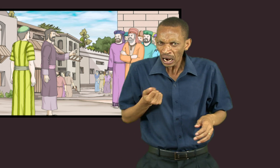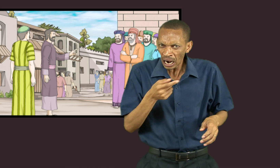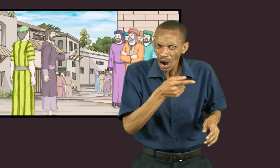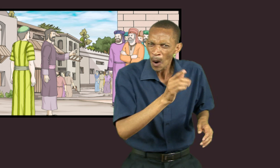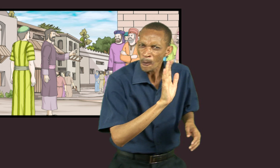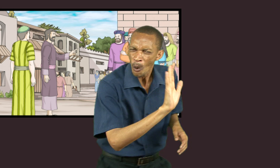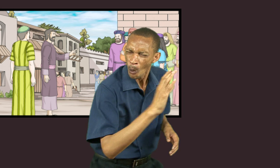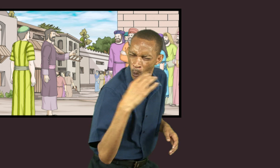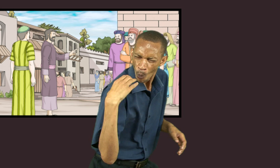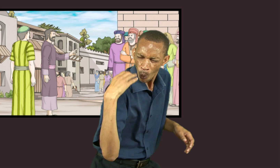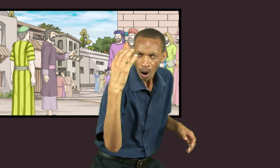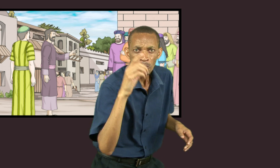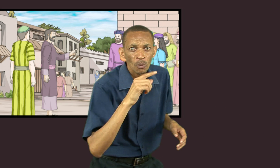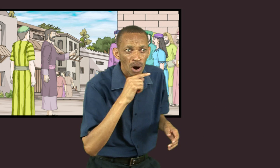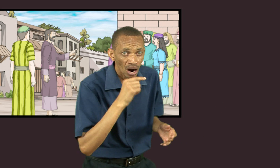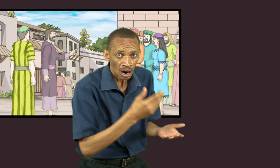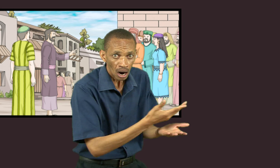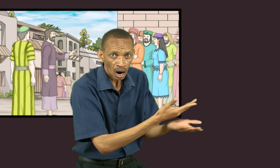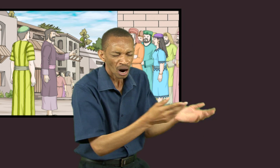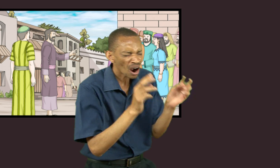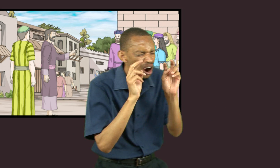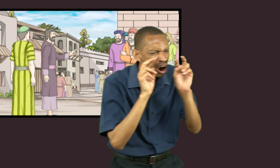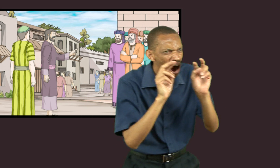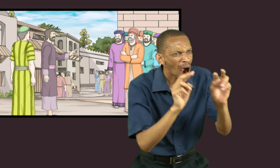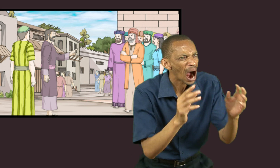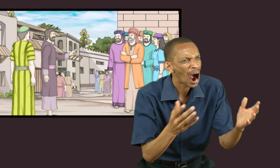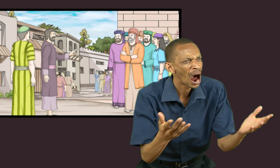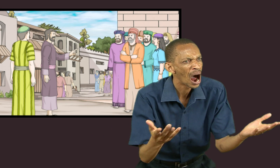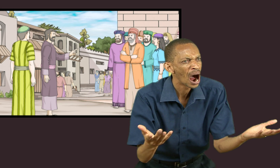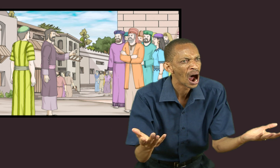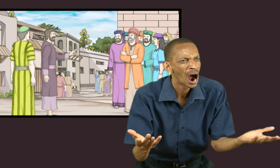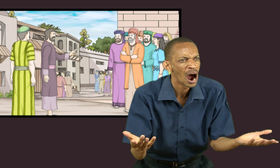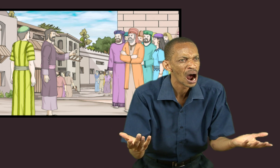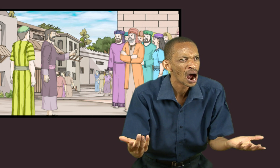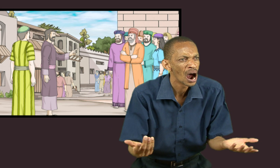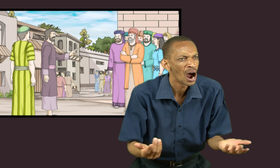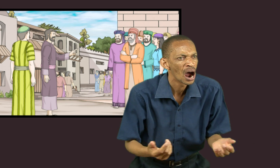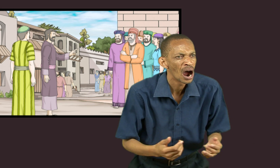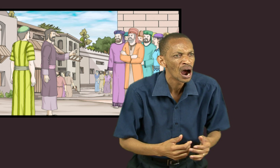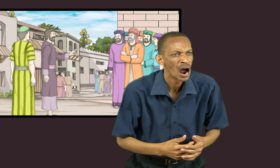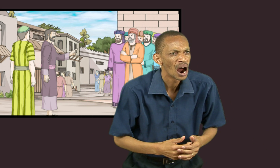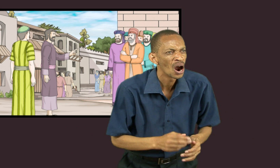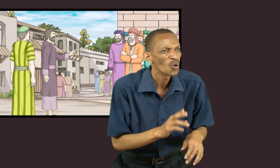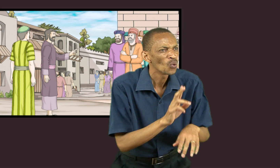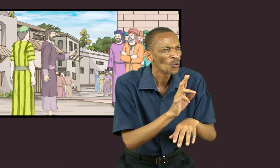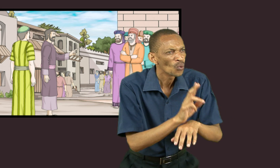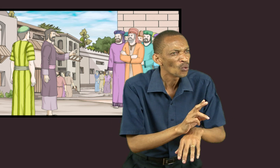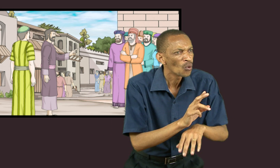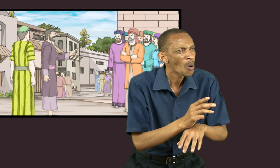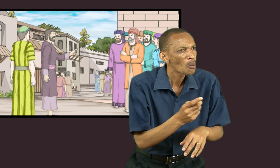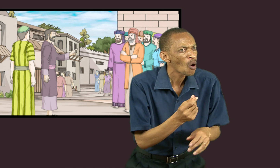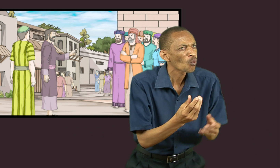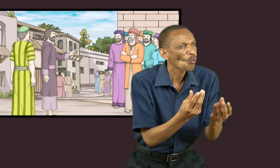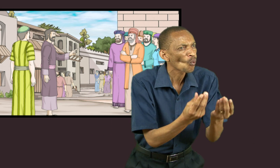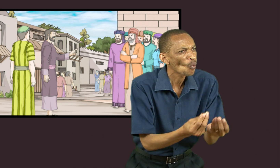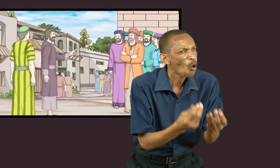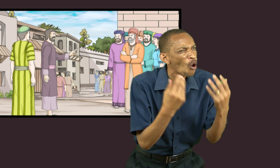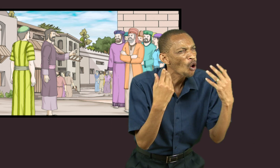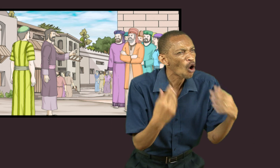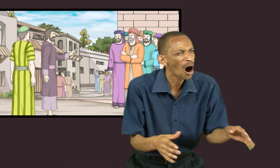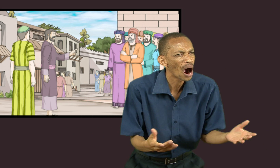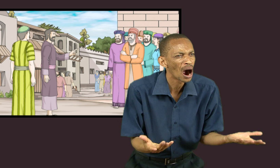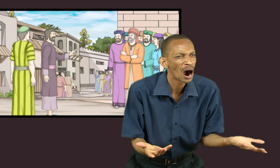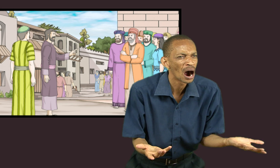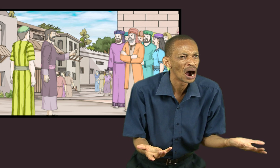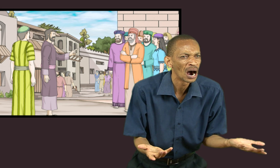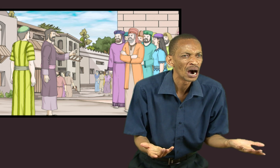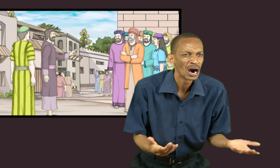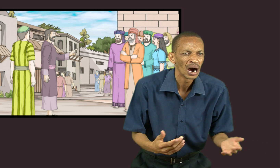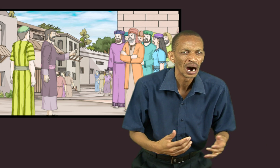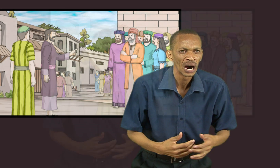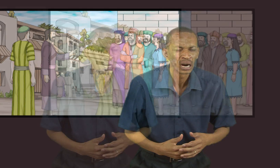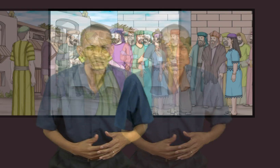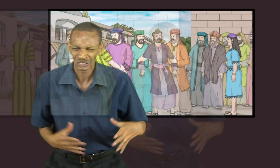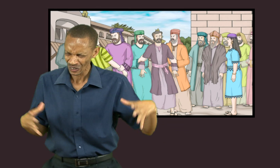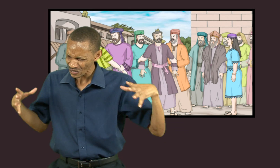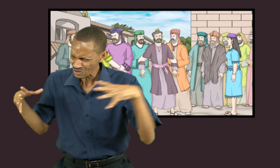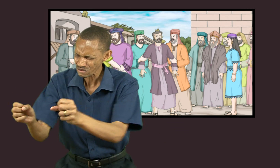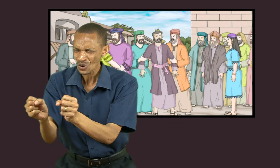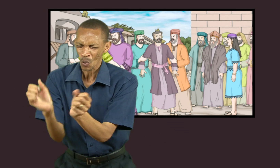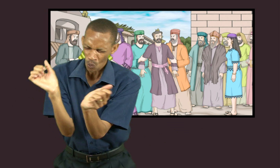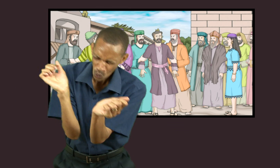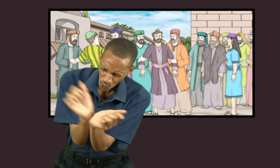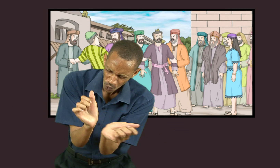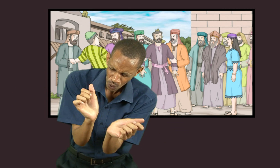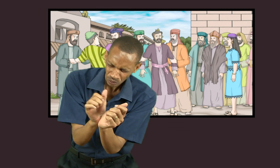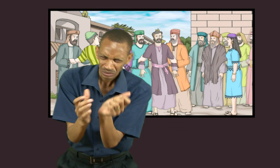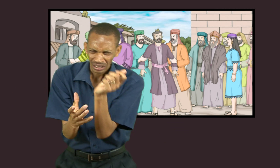And the spirit left her at that very moment.